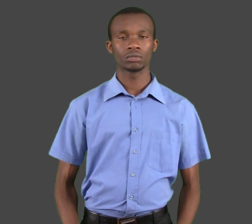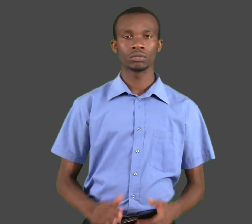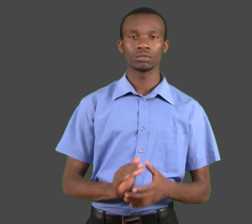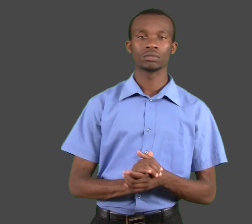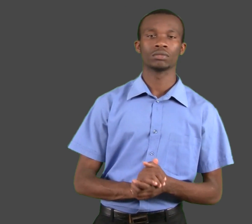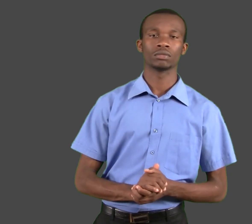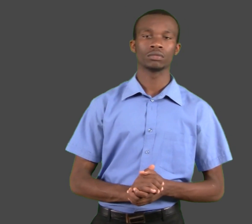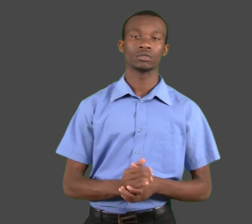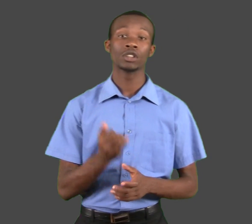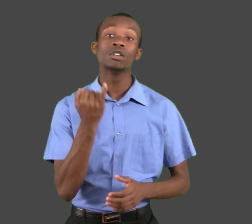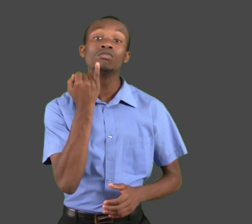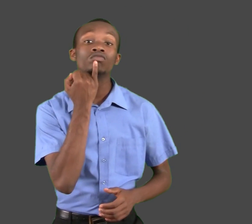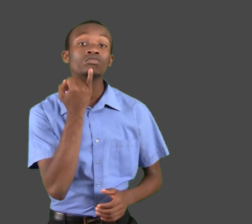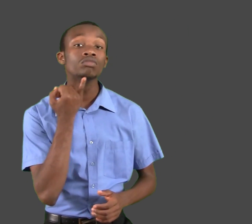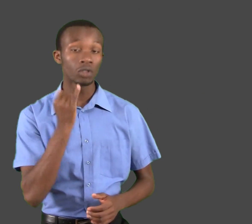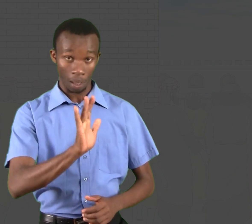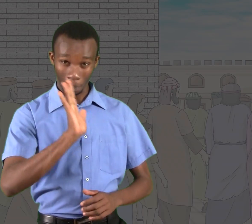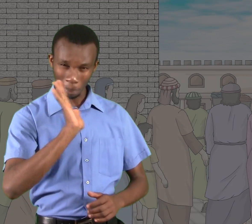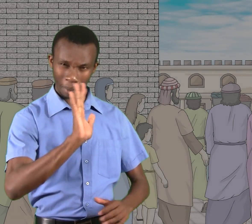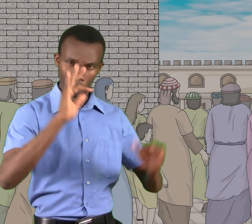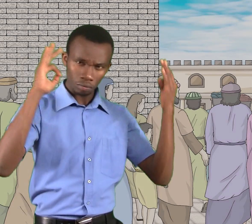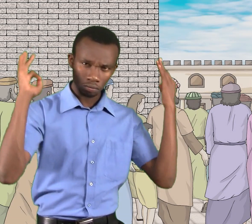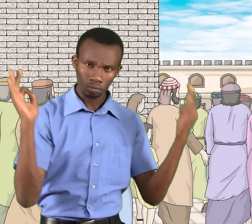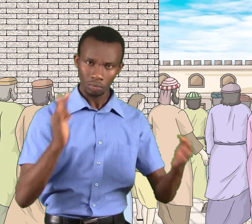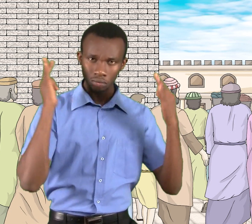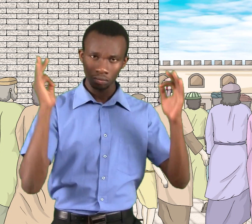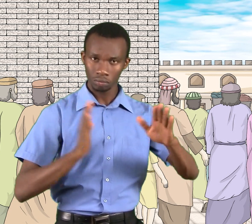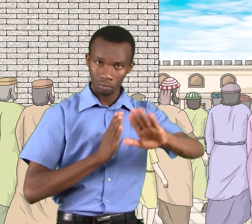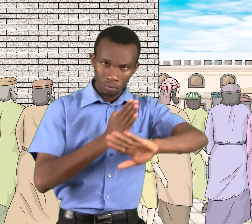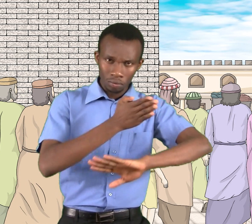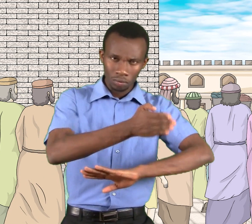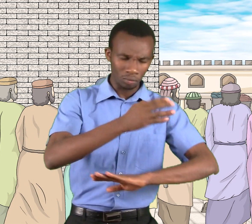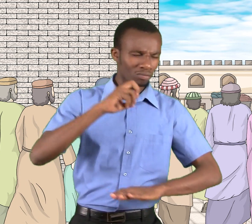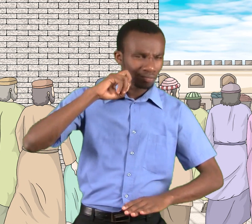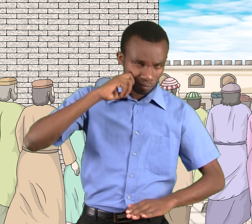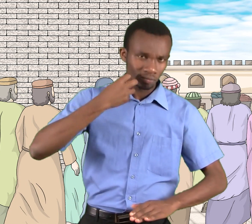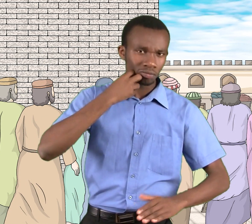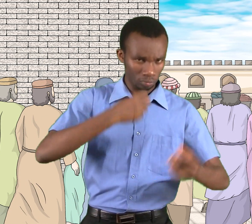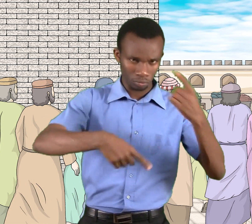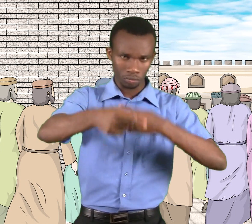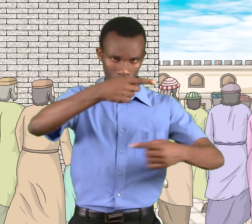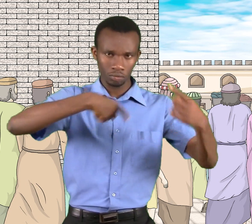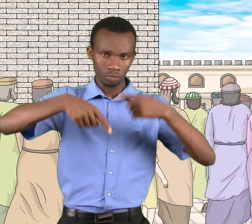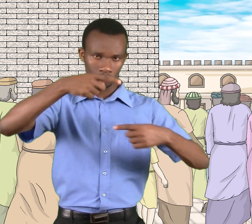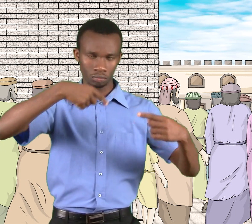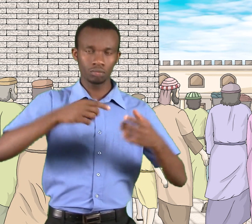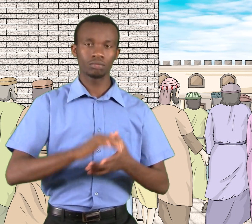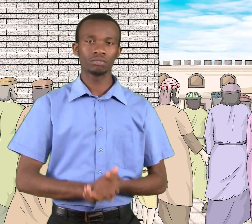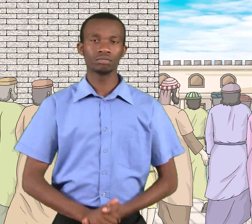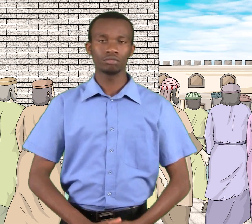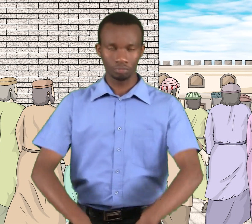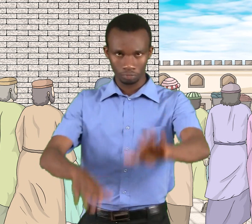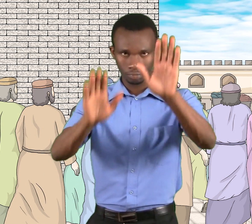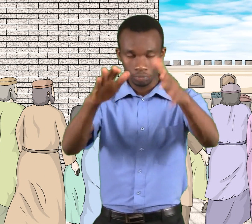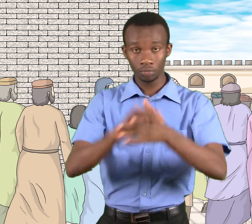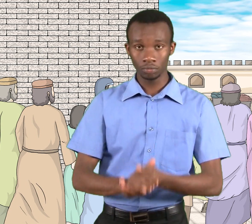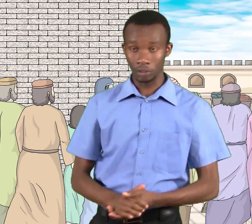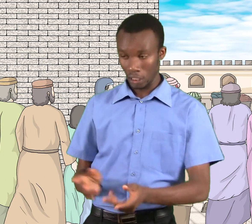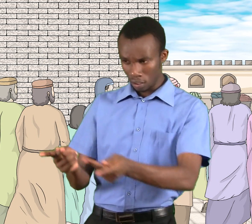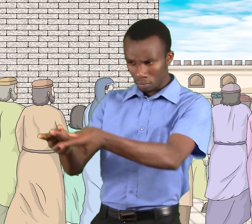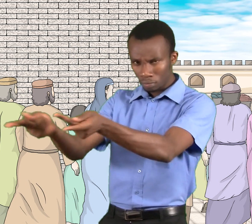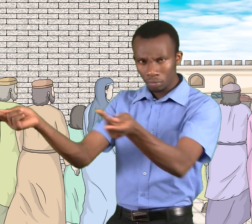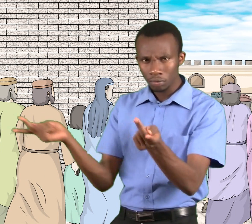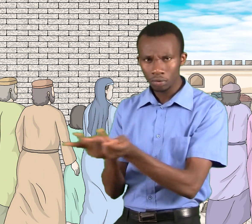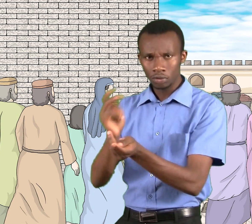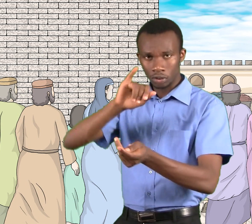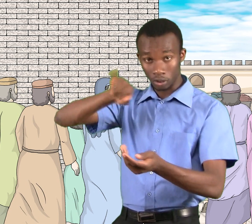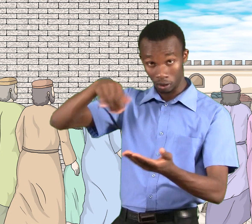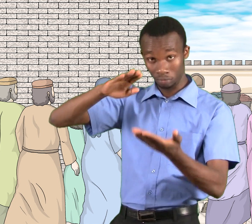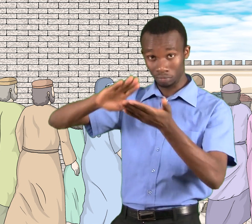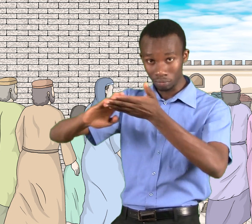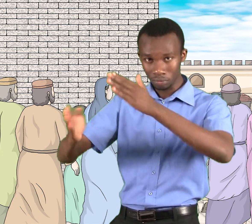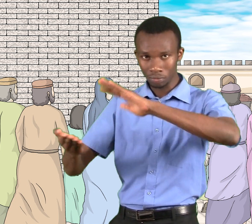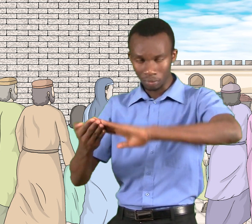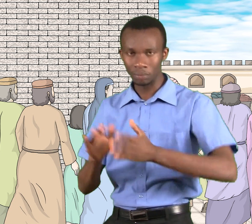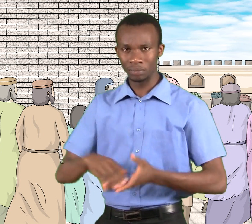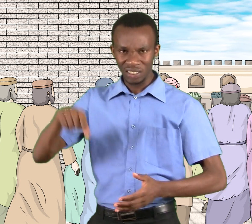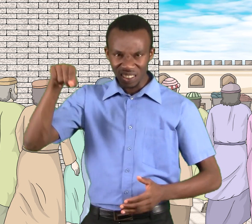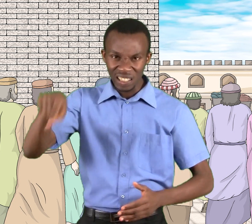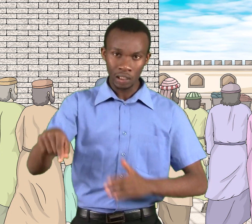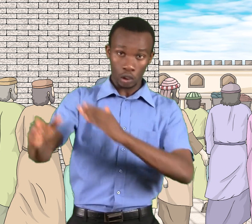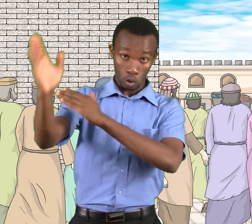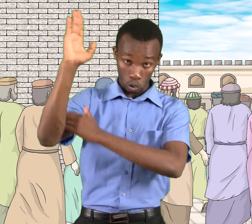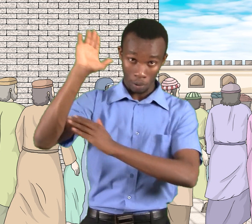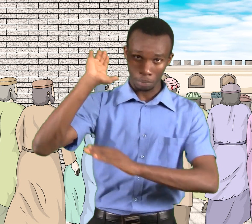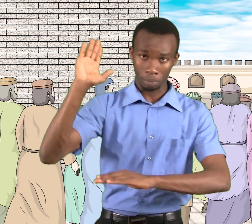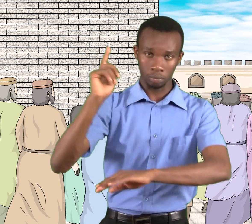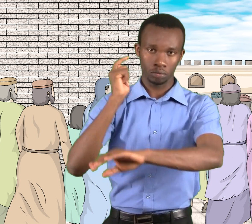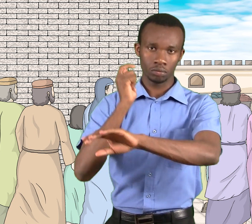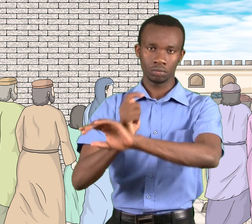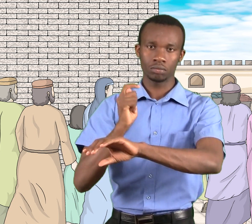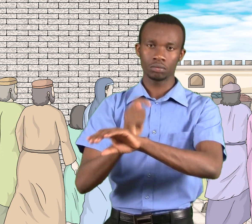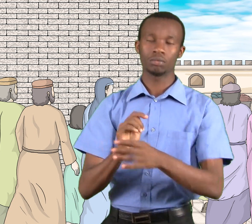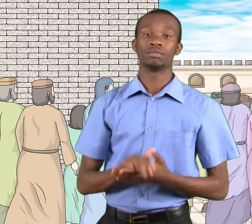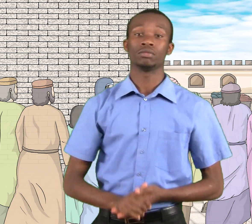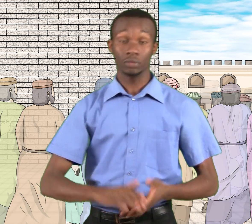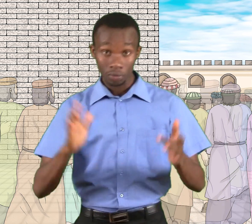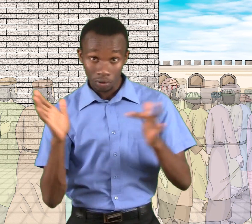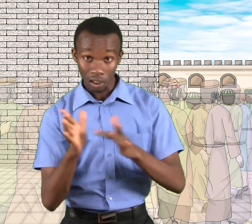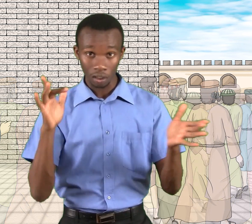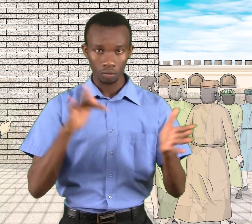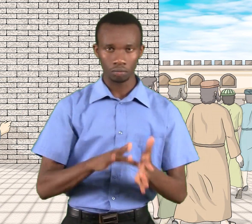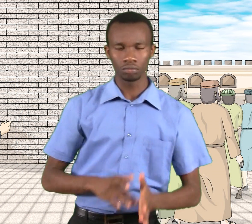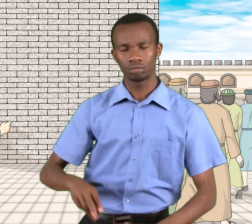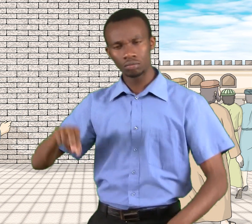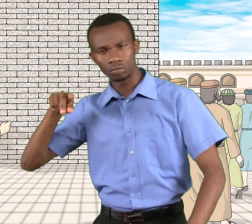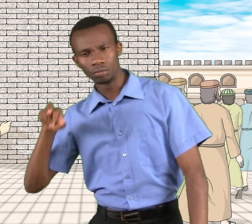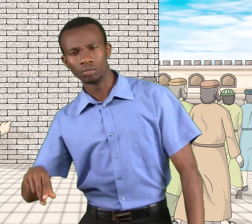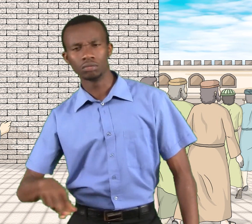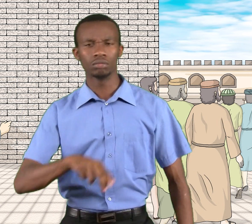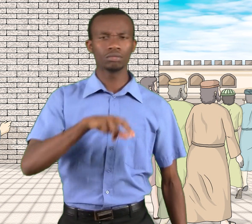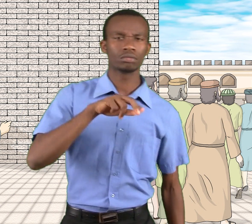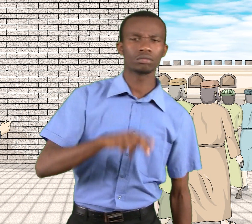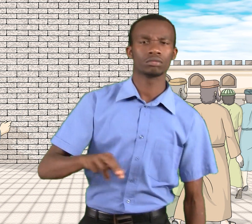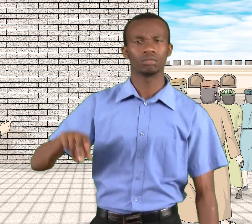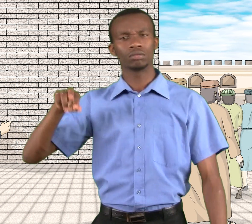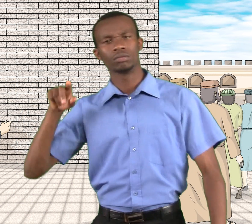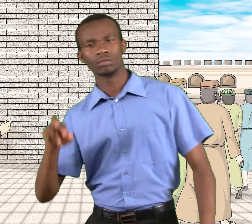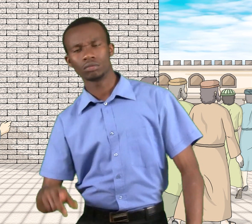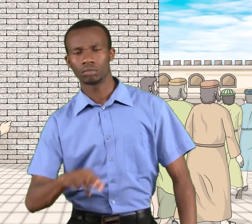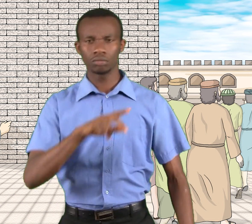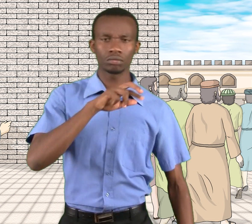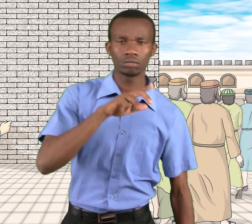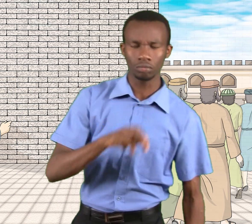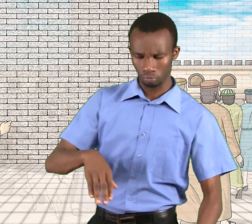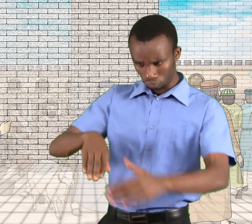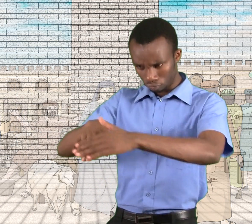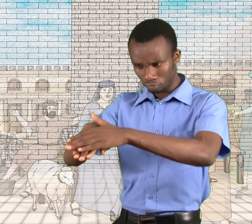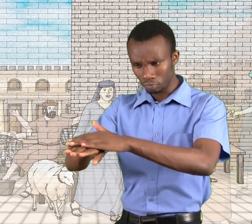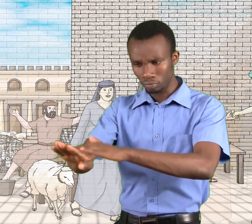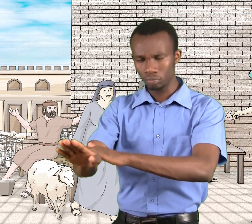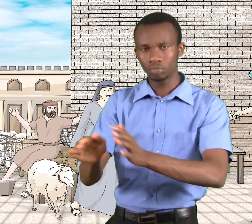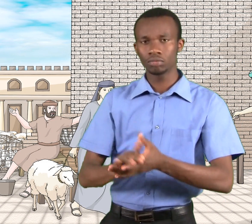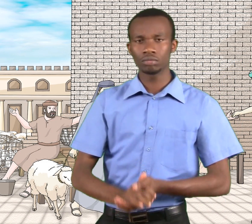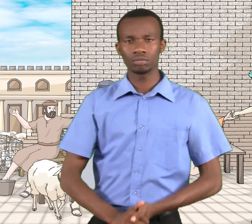When the Jewish Passover was near, Jesus went up to Jerusalem.